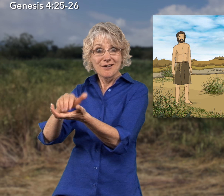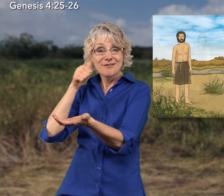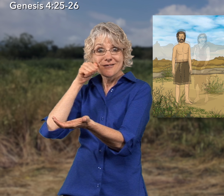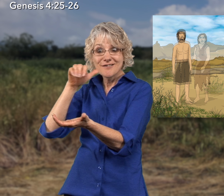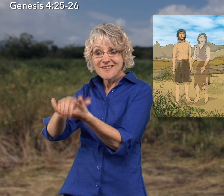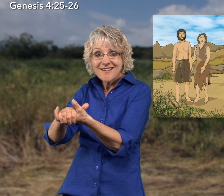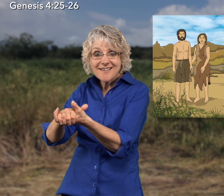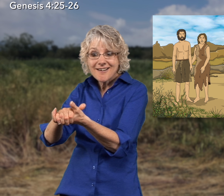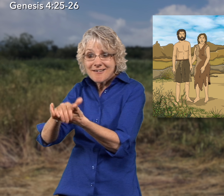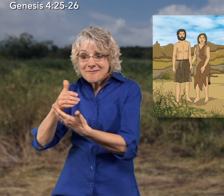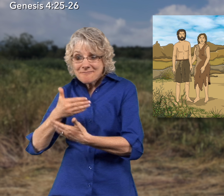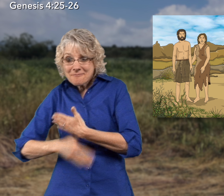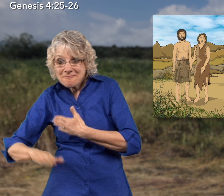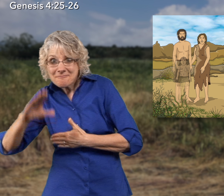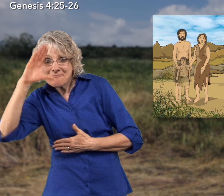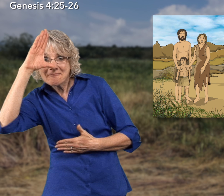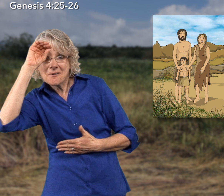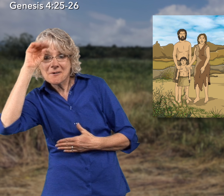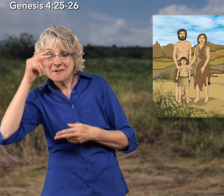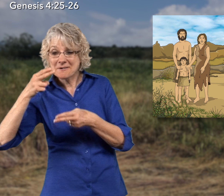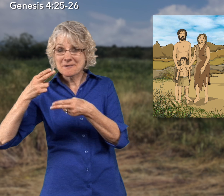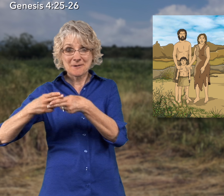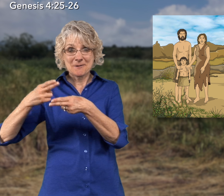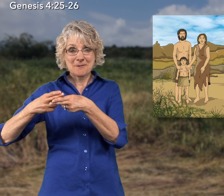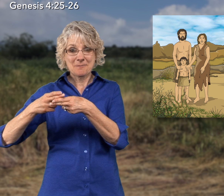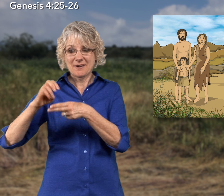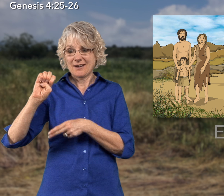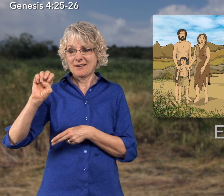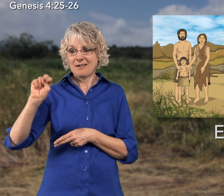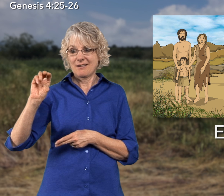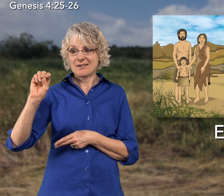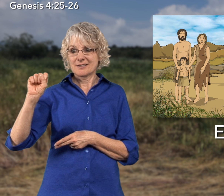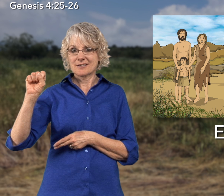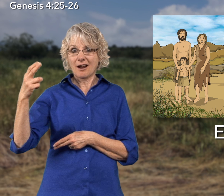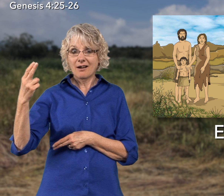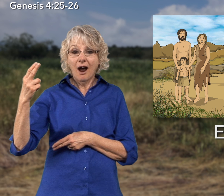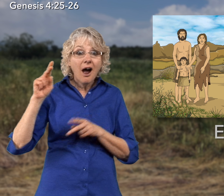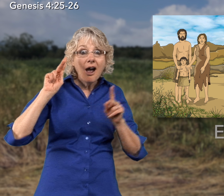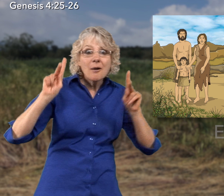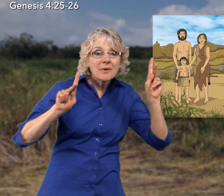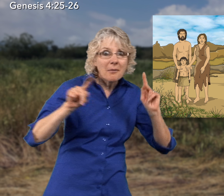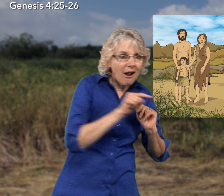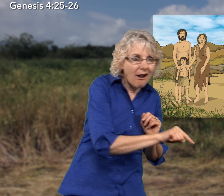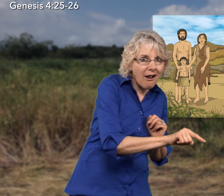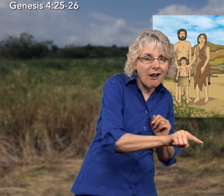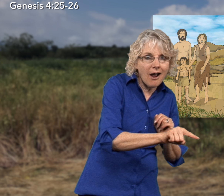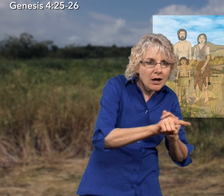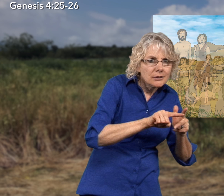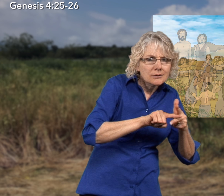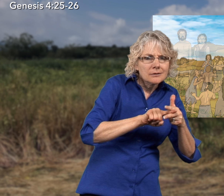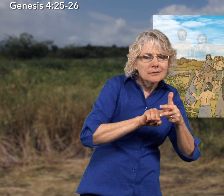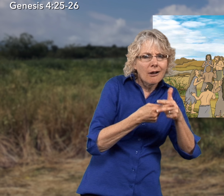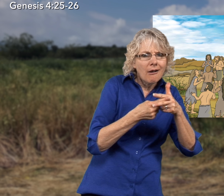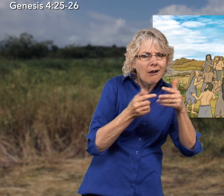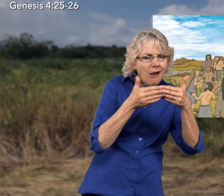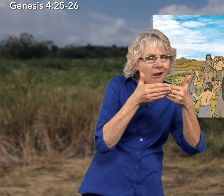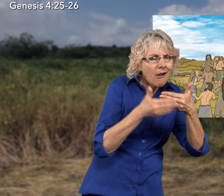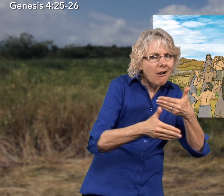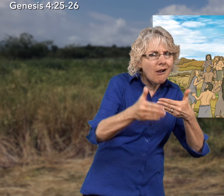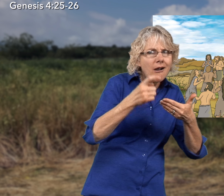And to Seth also a son was born, and he called him Enosh.